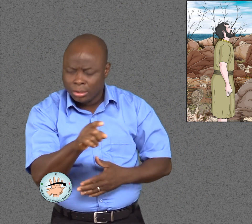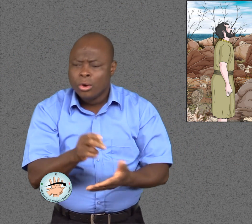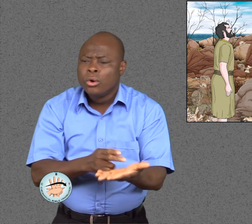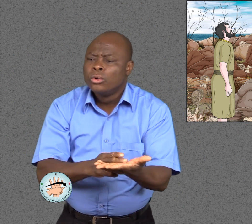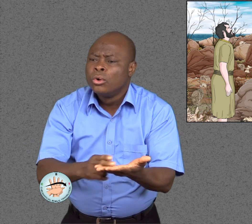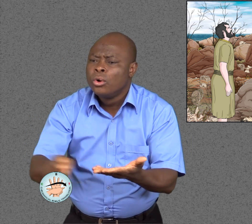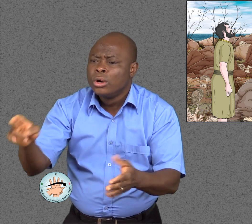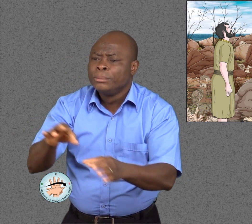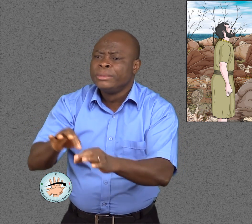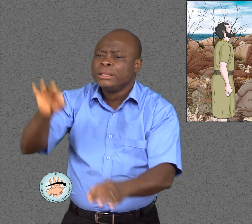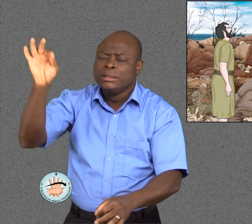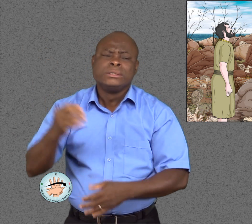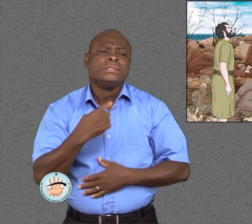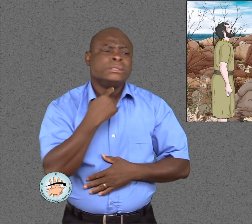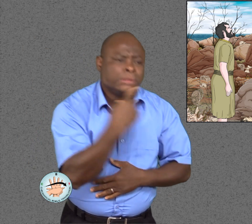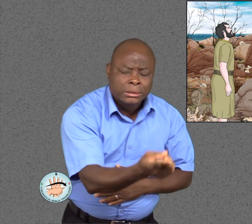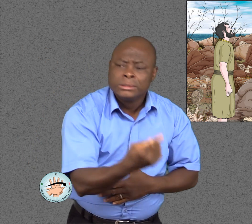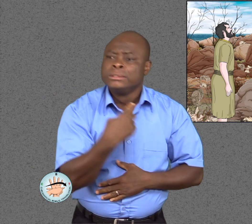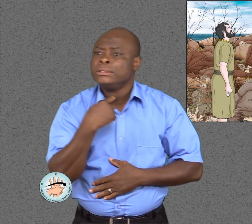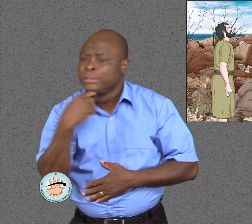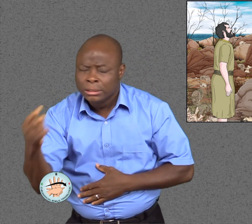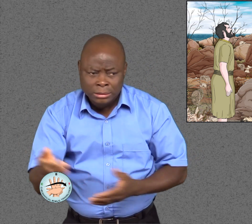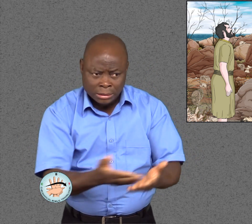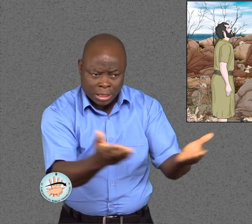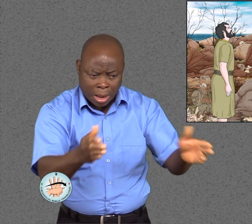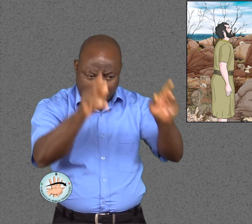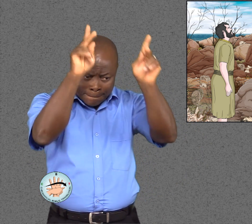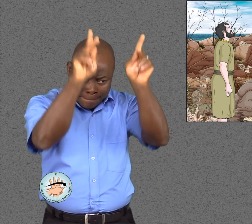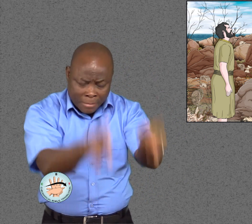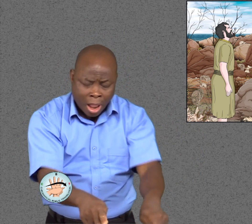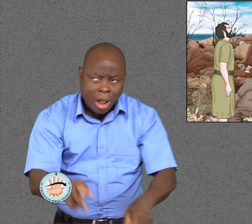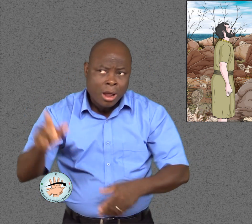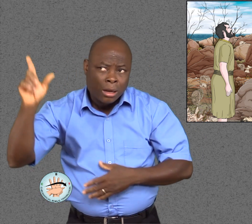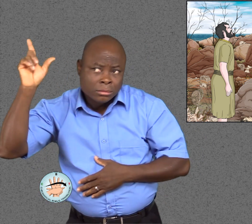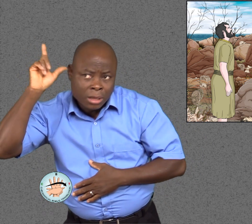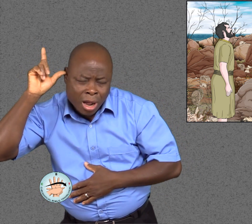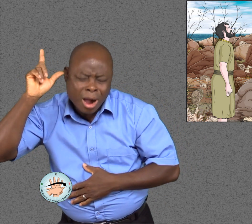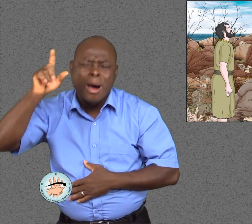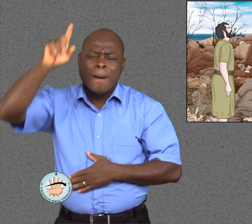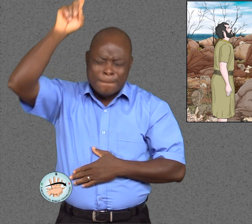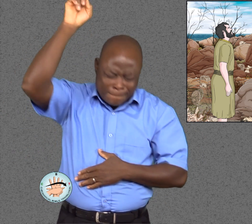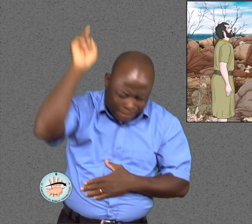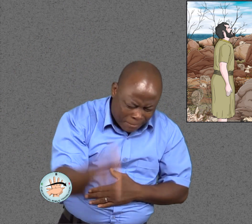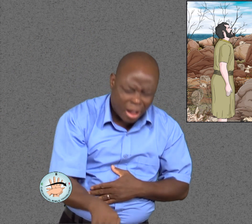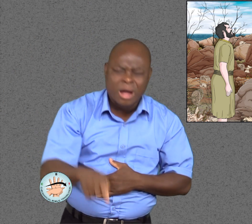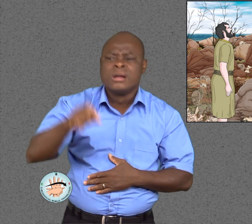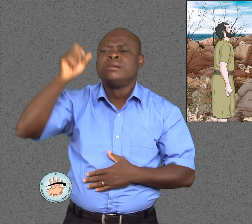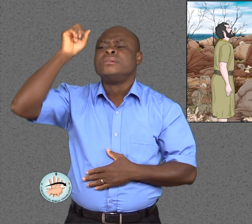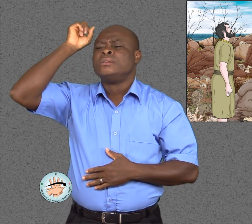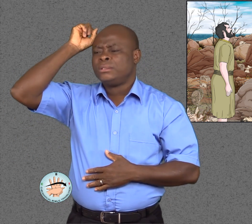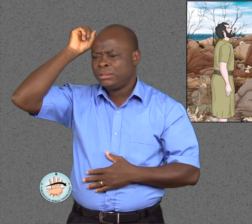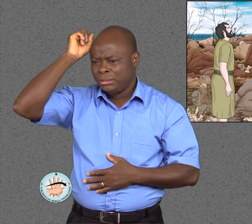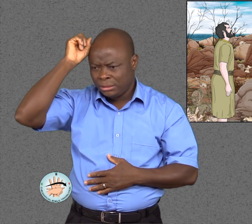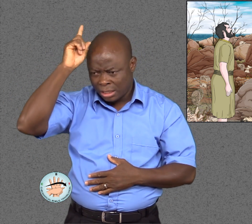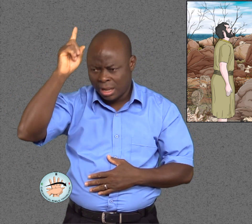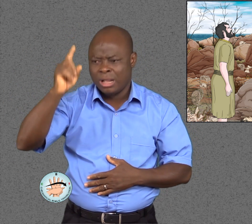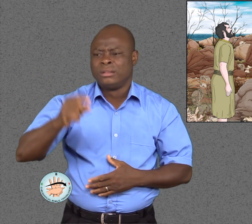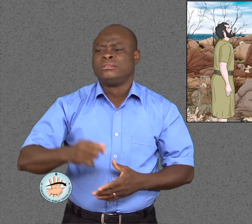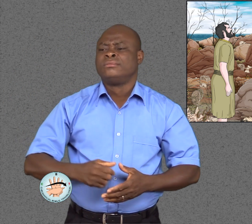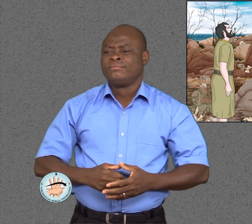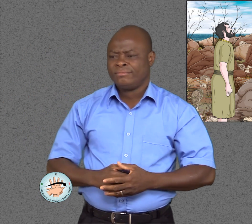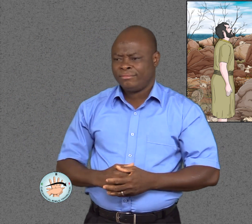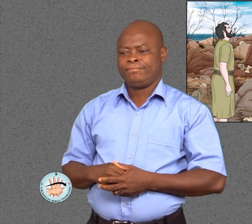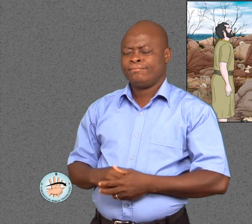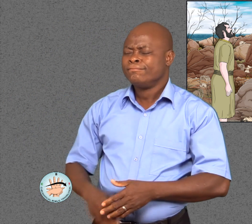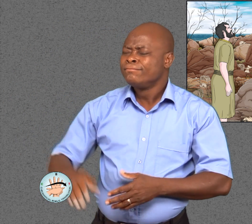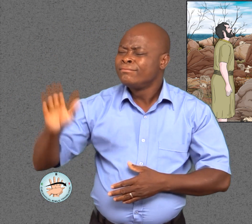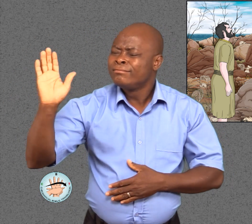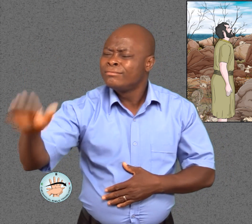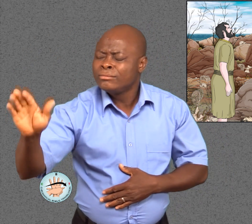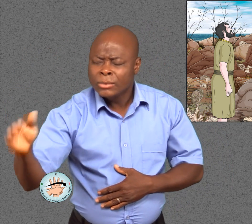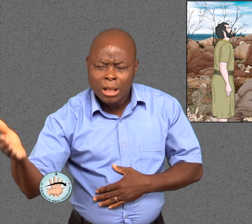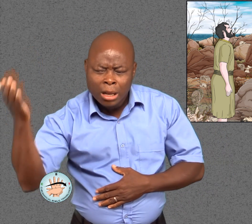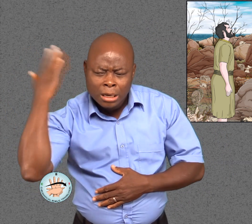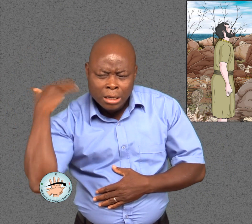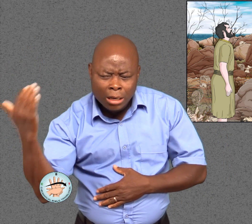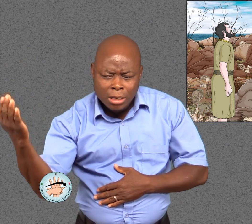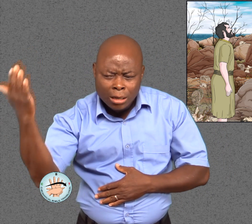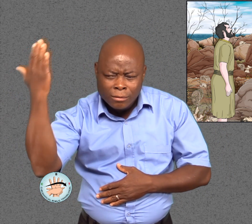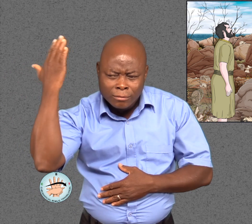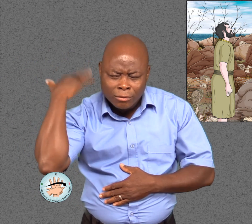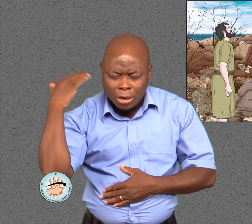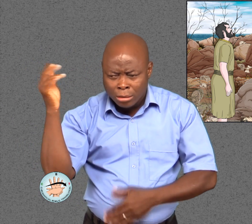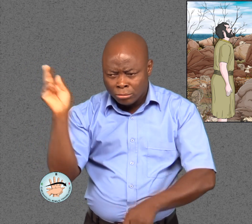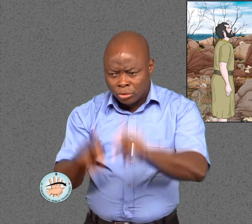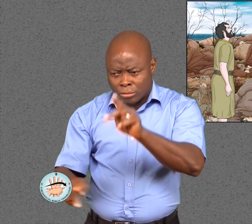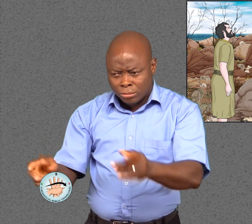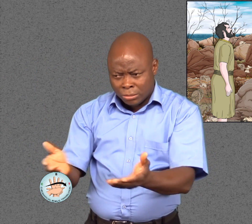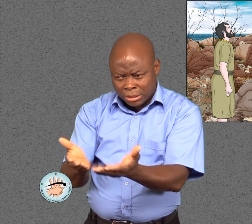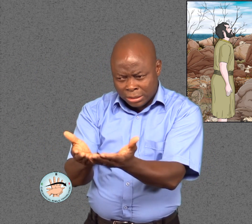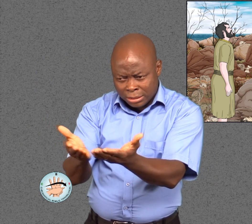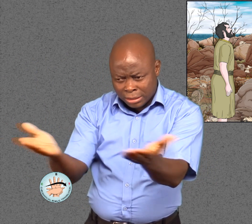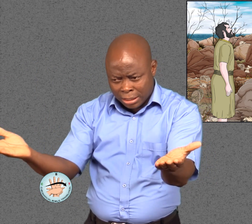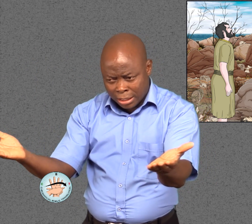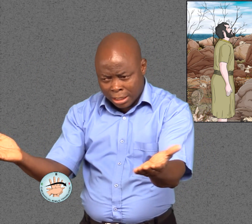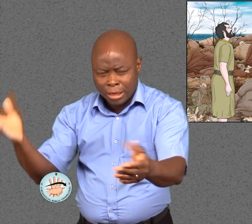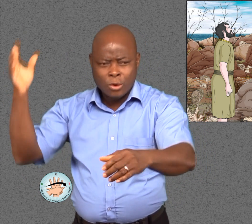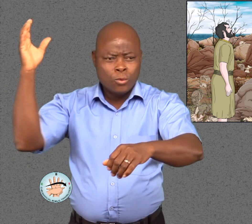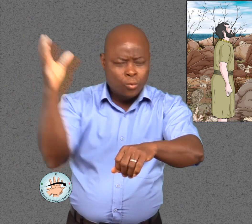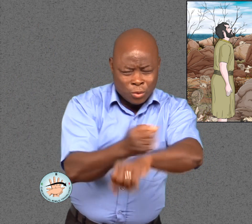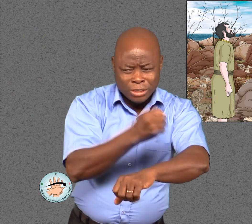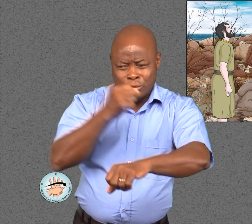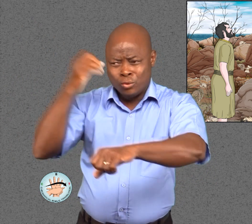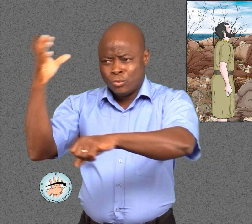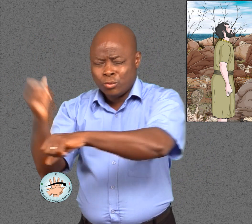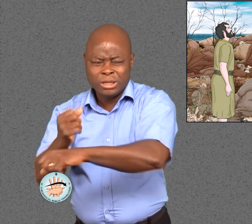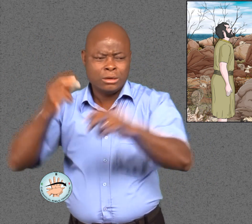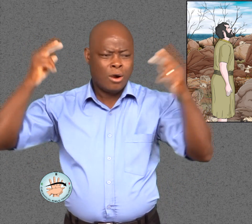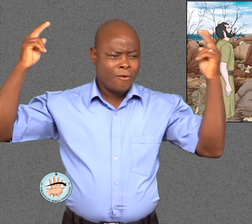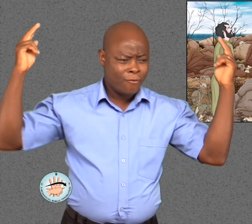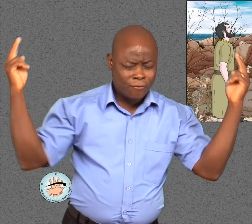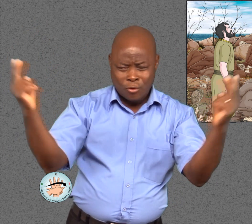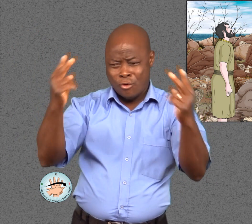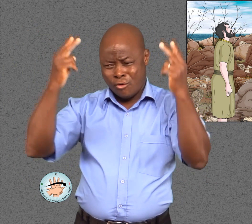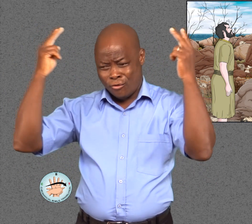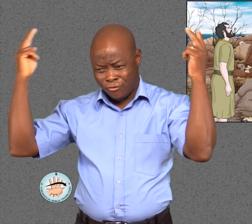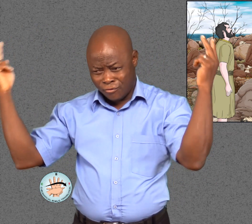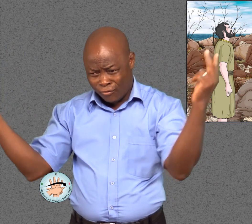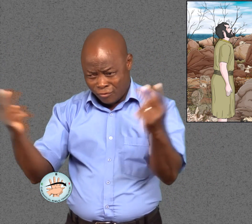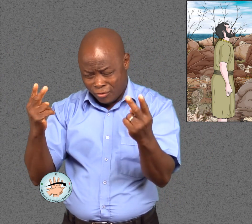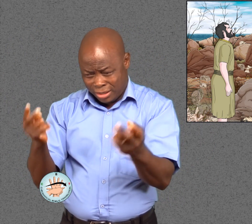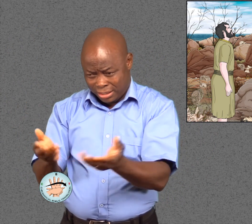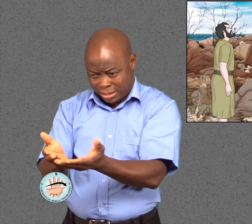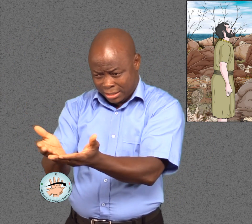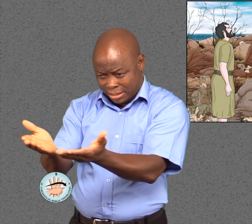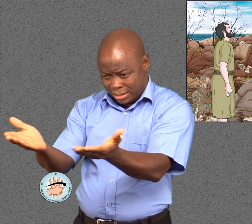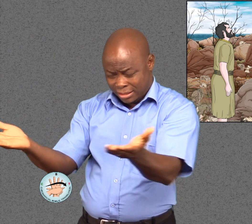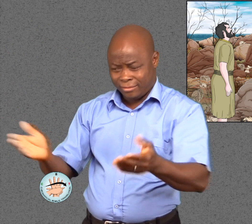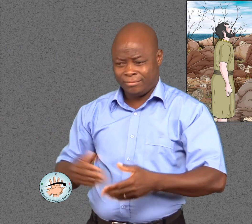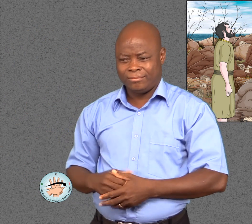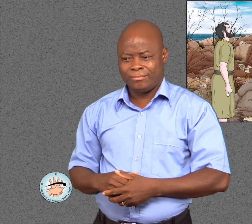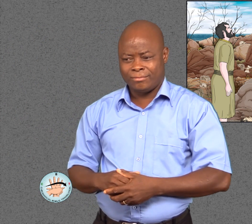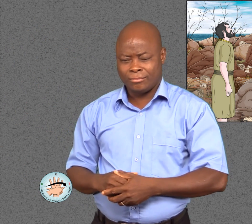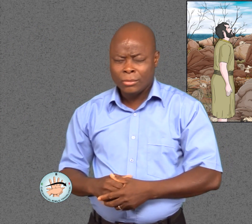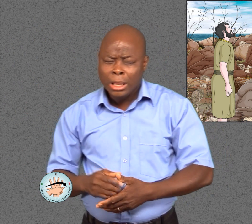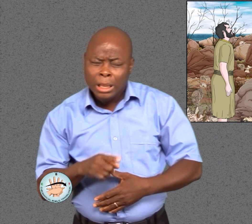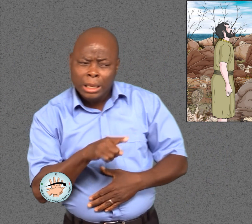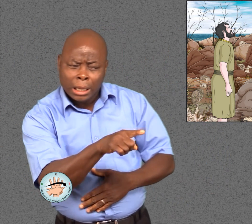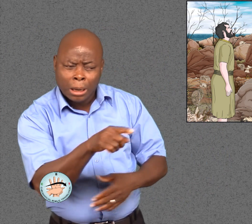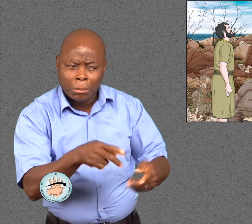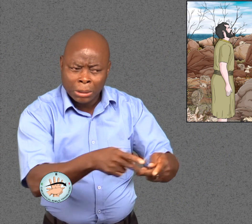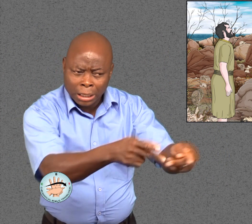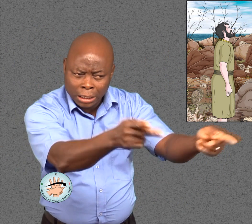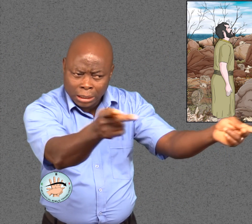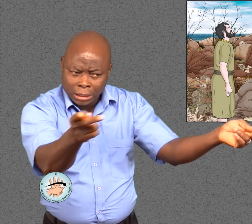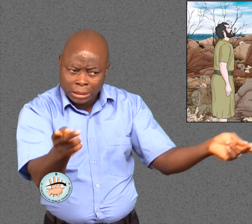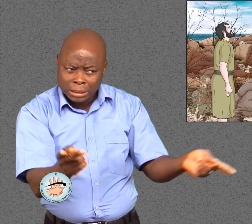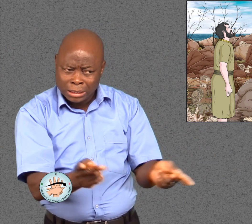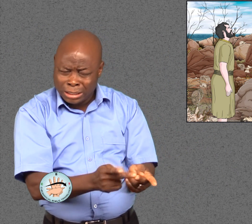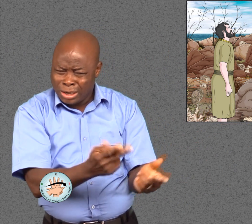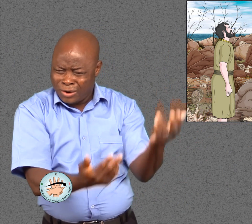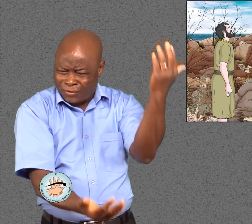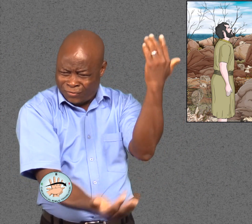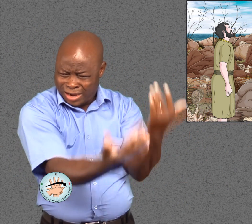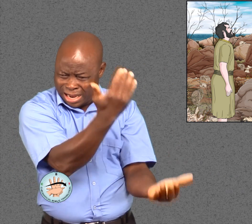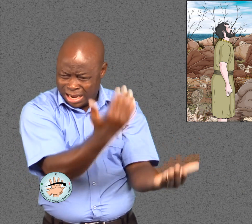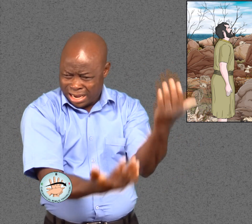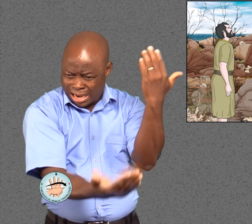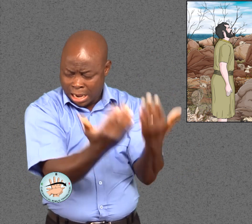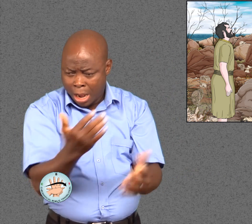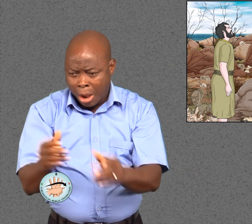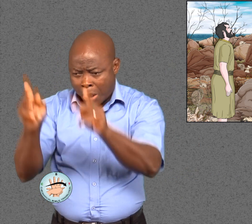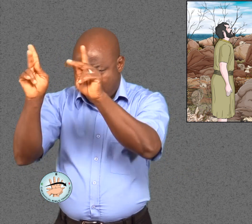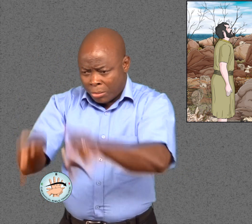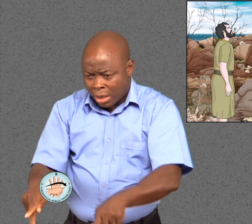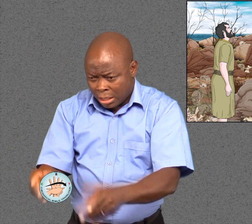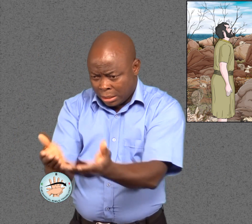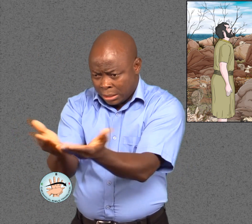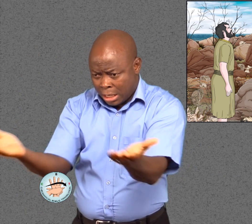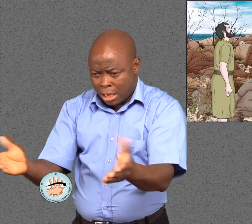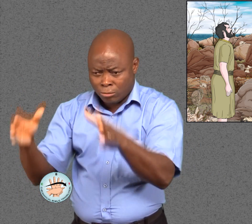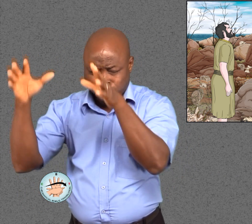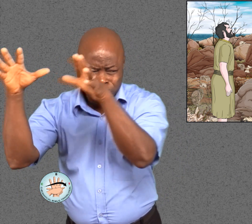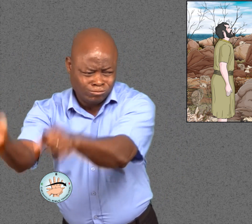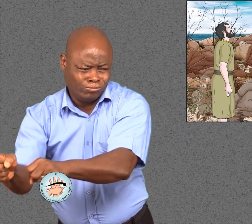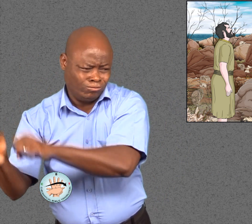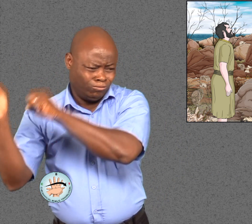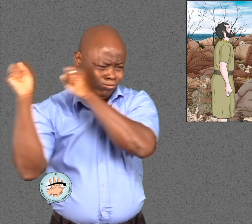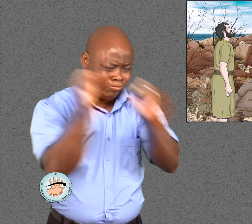He who has an ear, let him hear what the Spirit says to the churches.